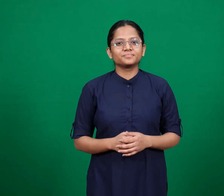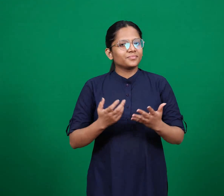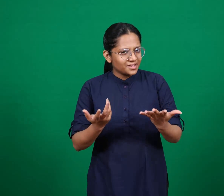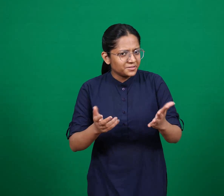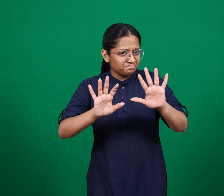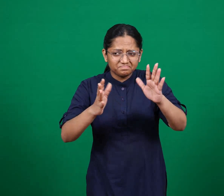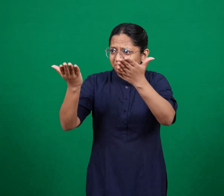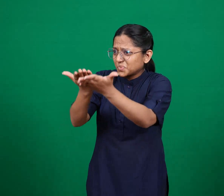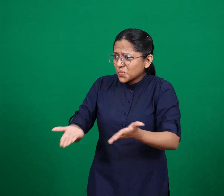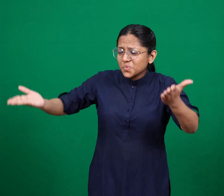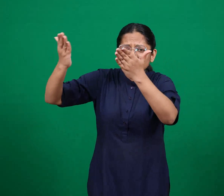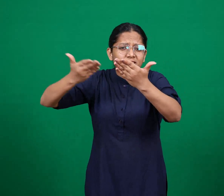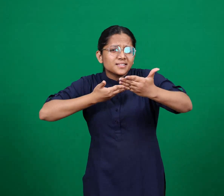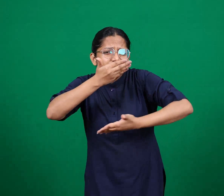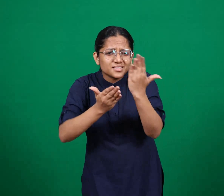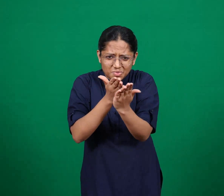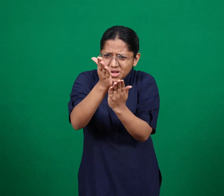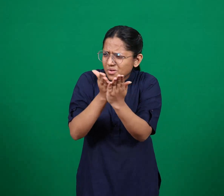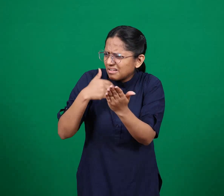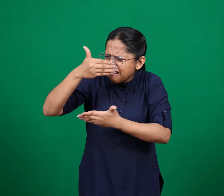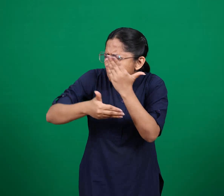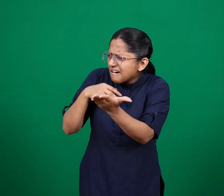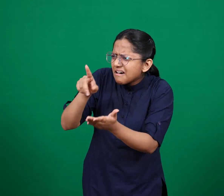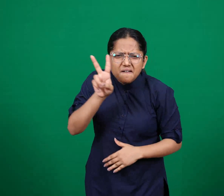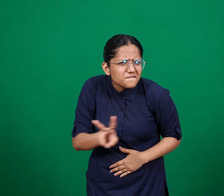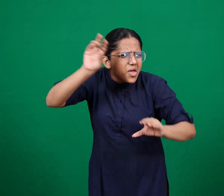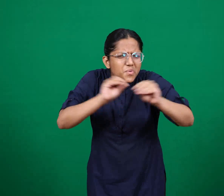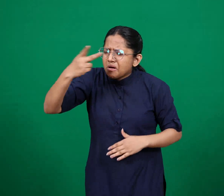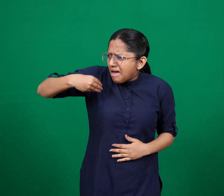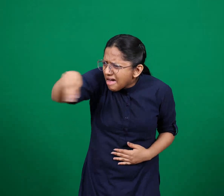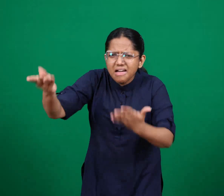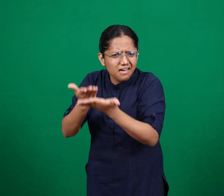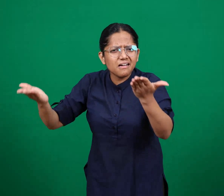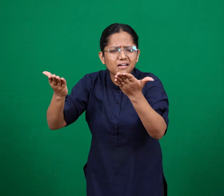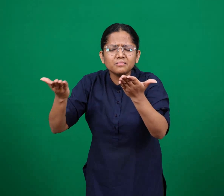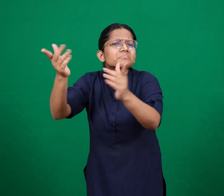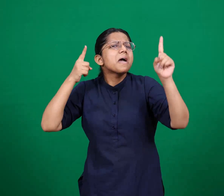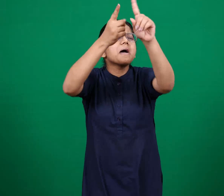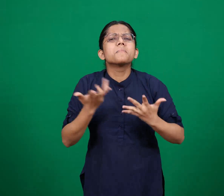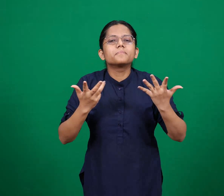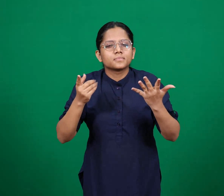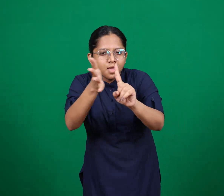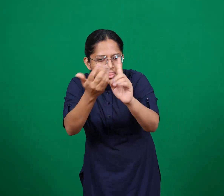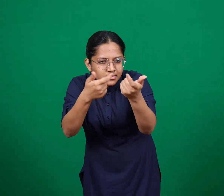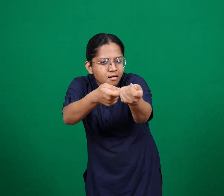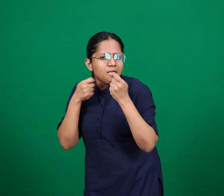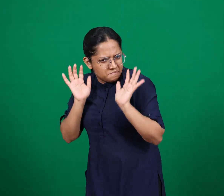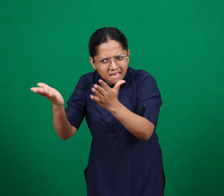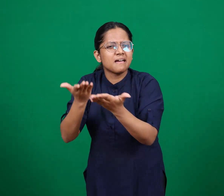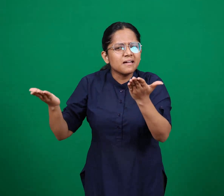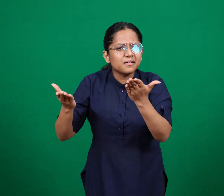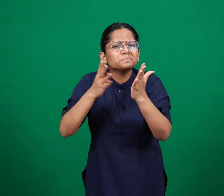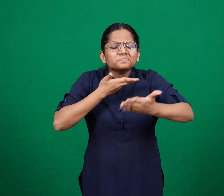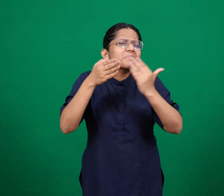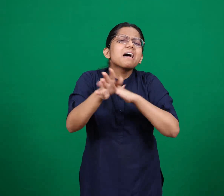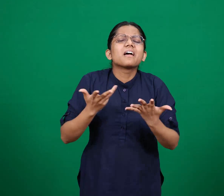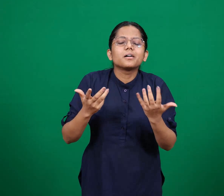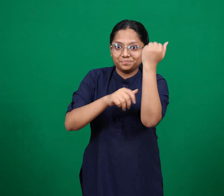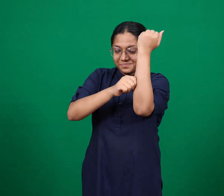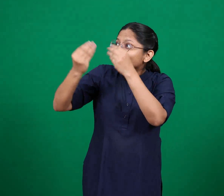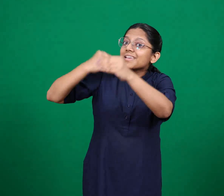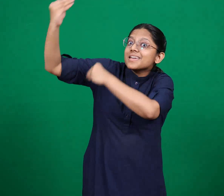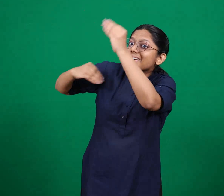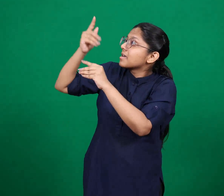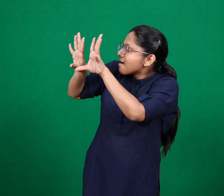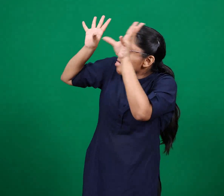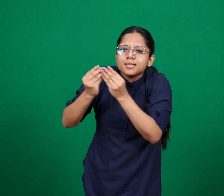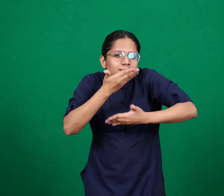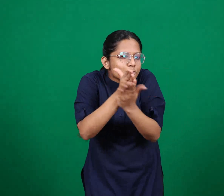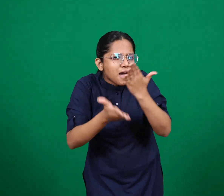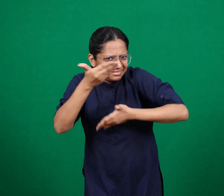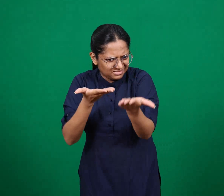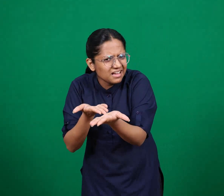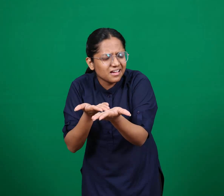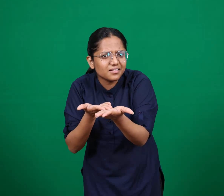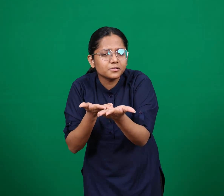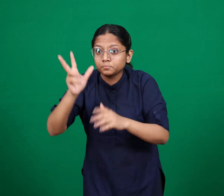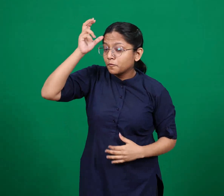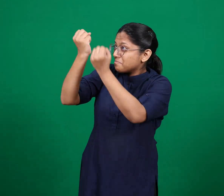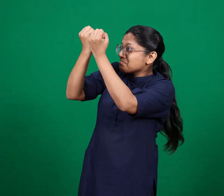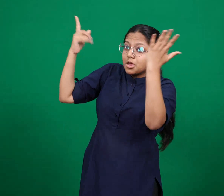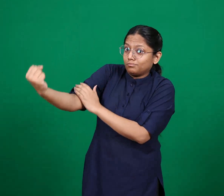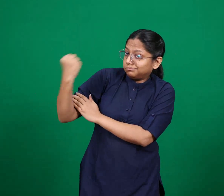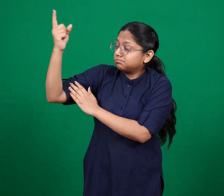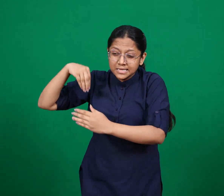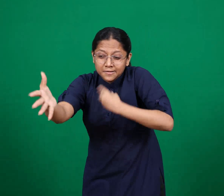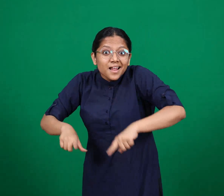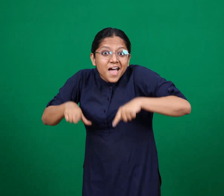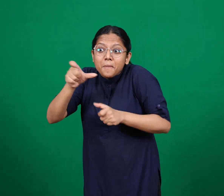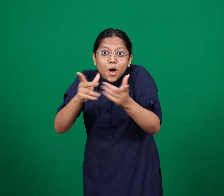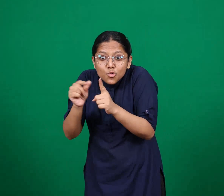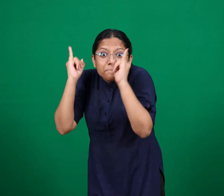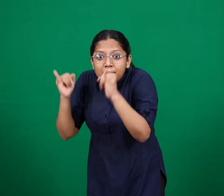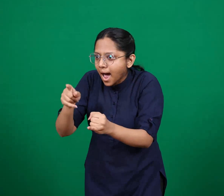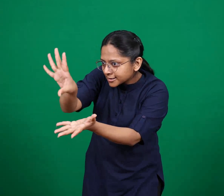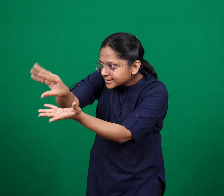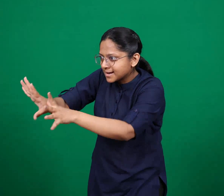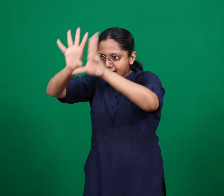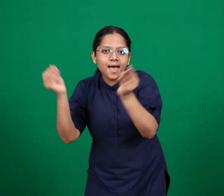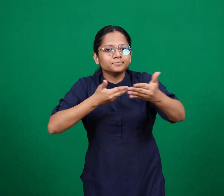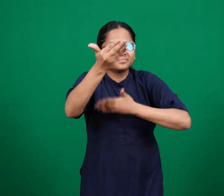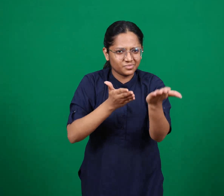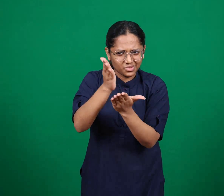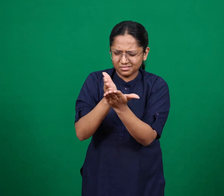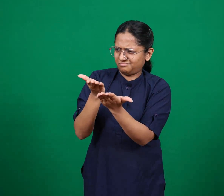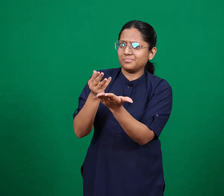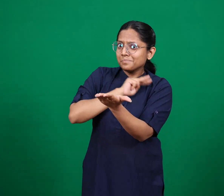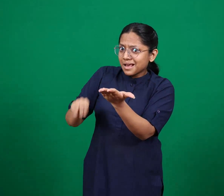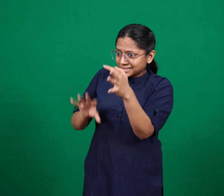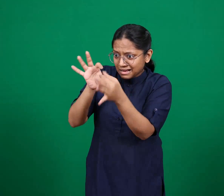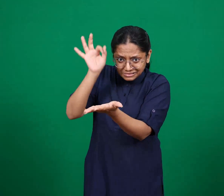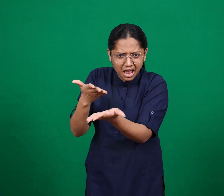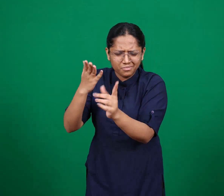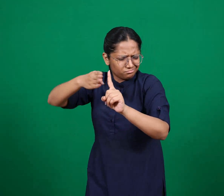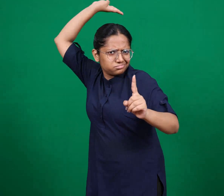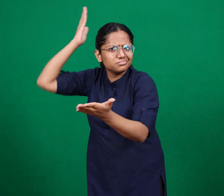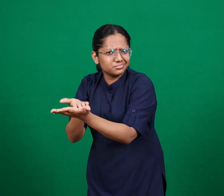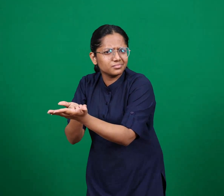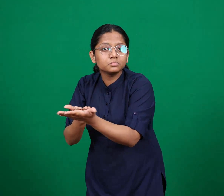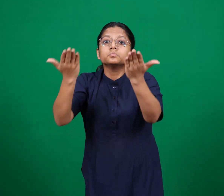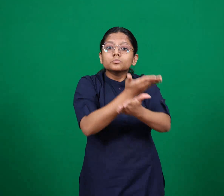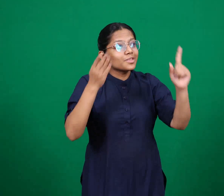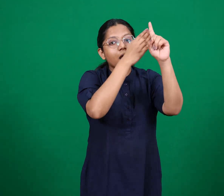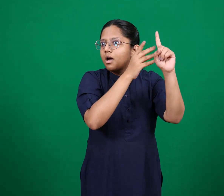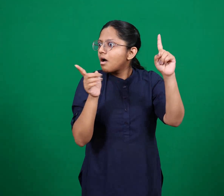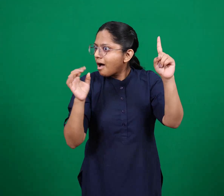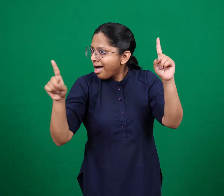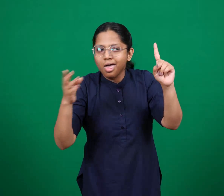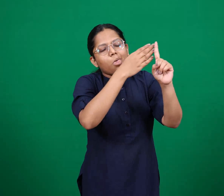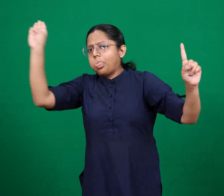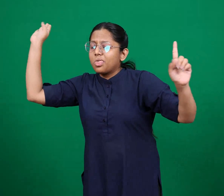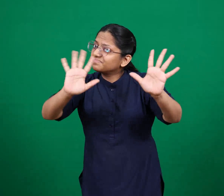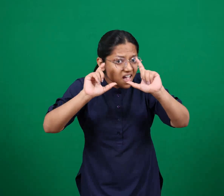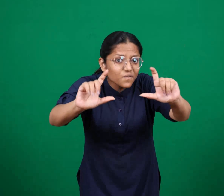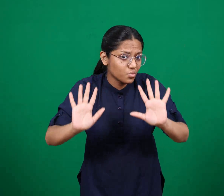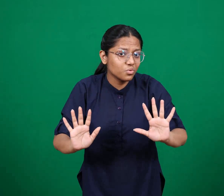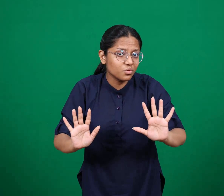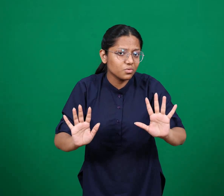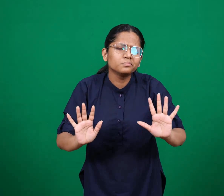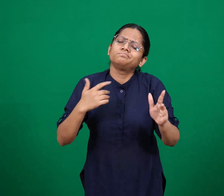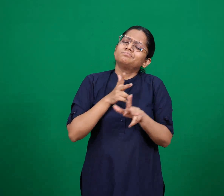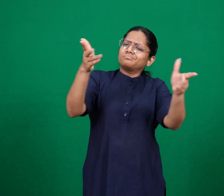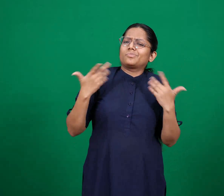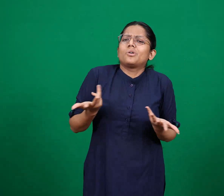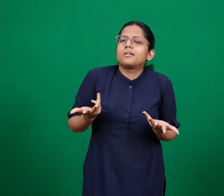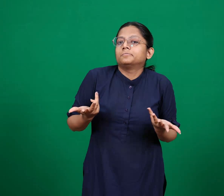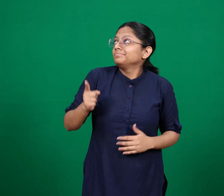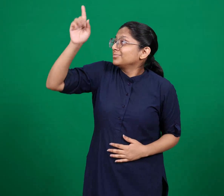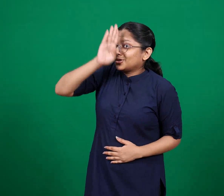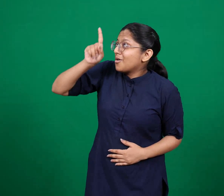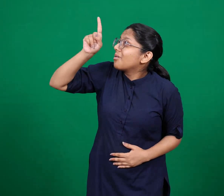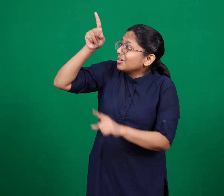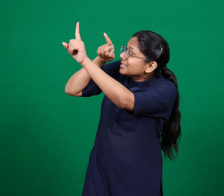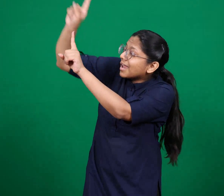See to it that no one takes you captive through philosophy and empty deception, which are based on human tradition and the spiritual forces of the world rather than on Christ.